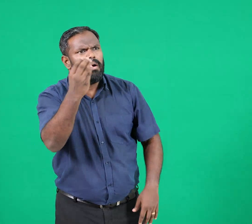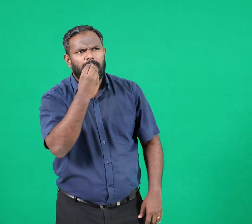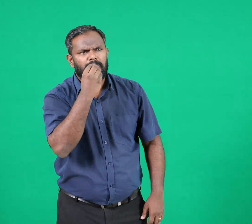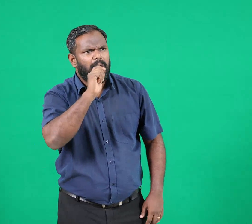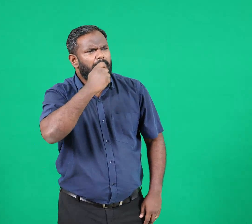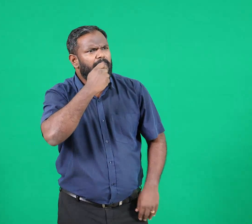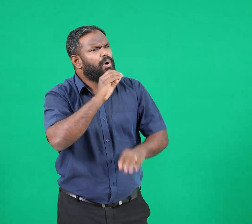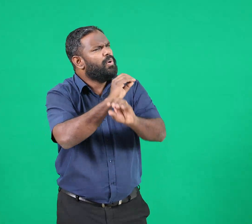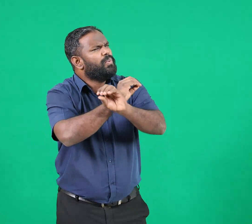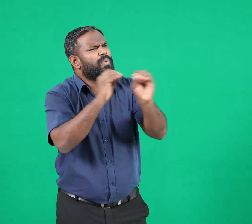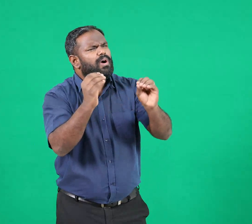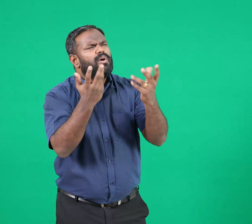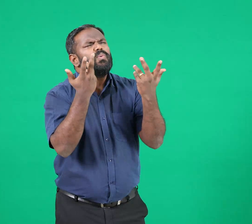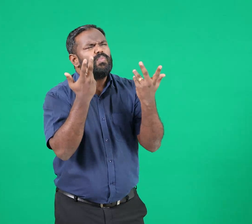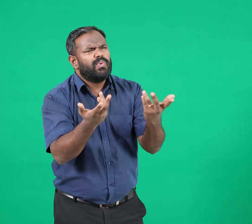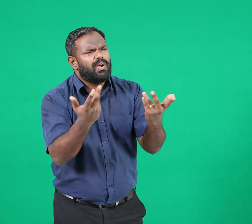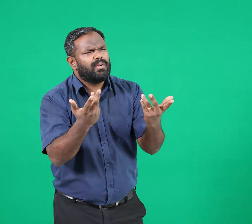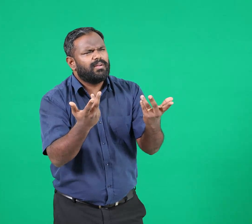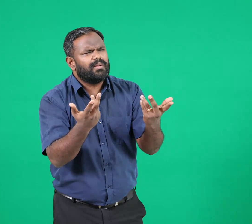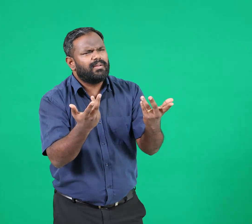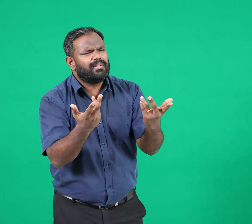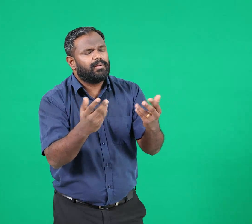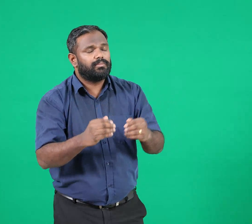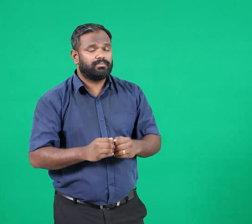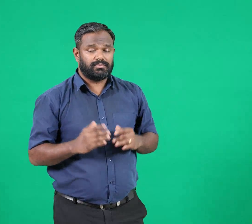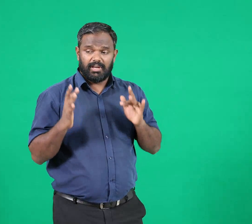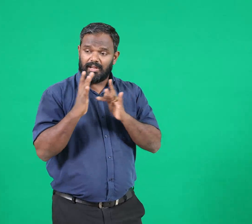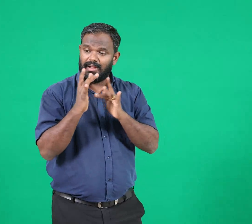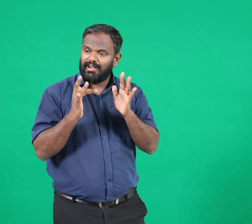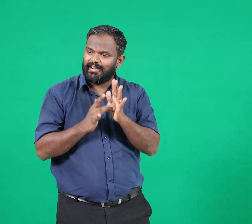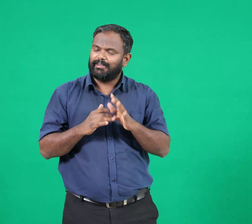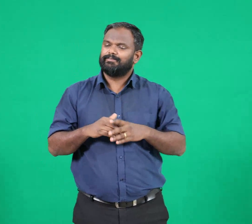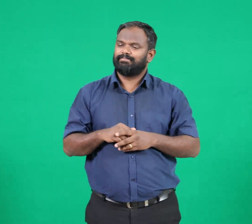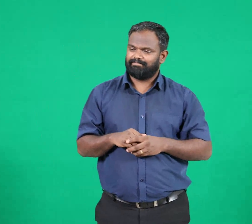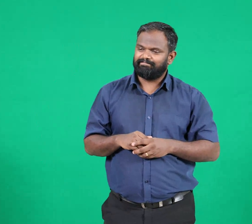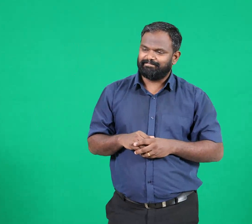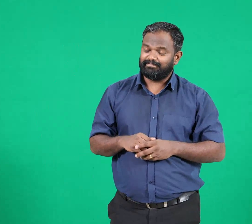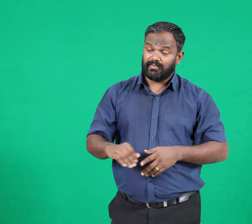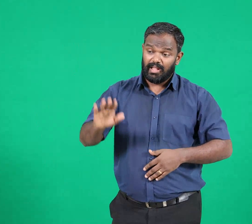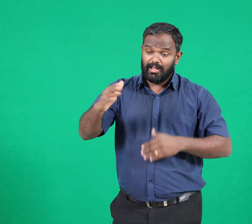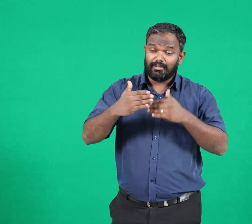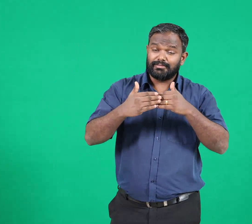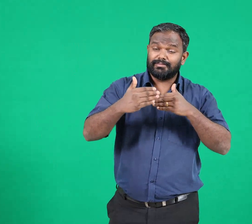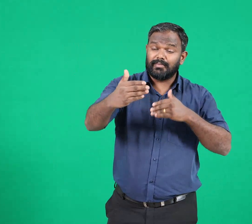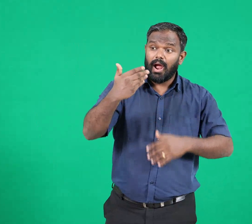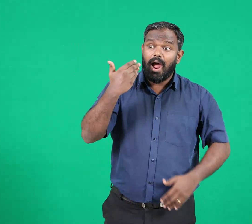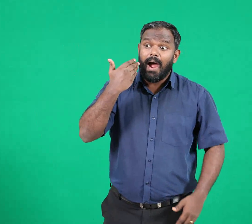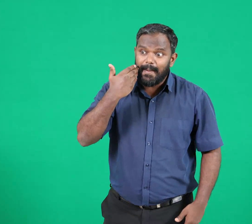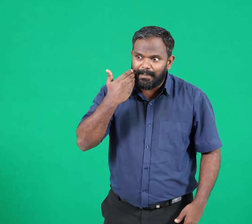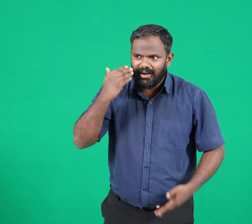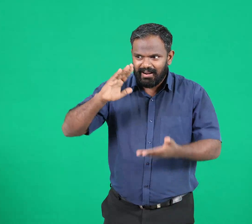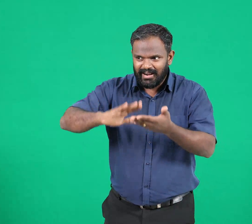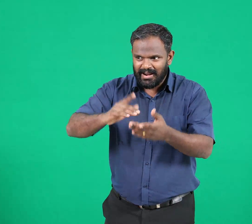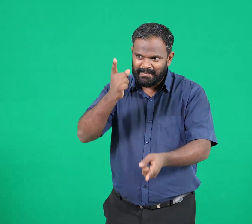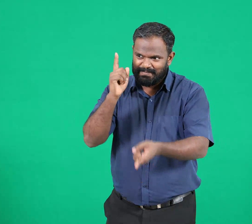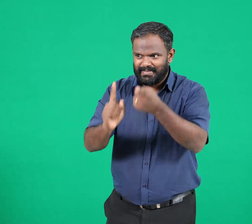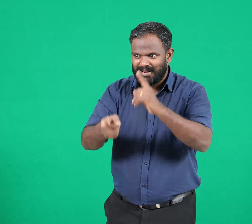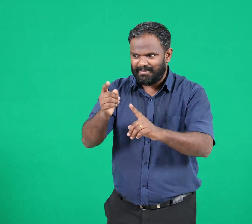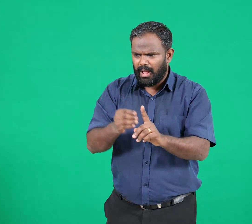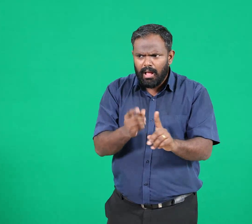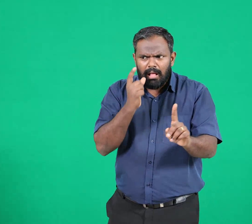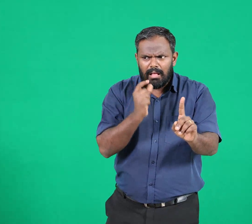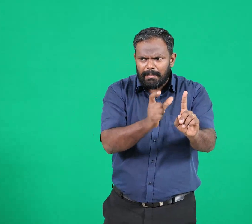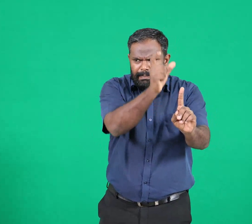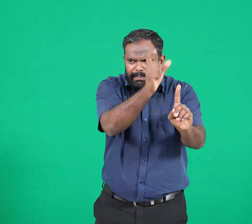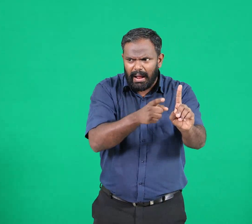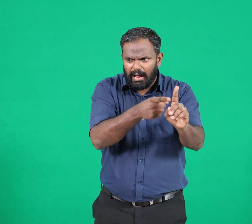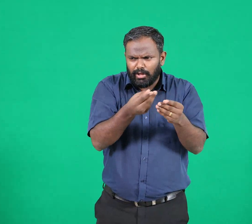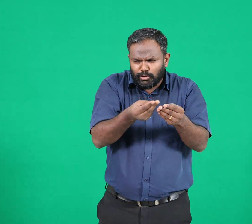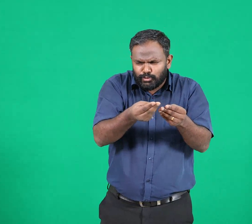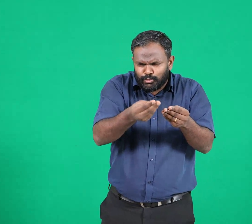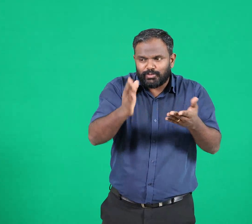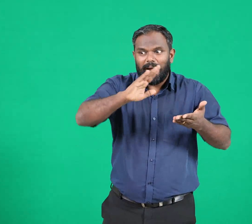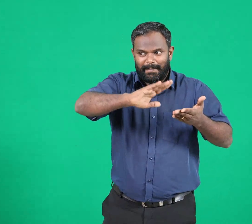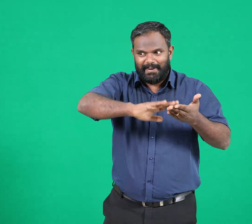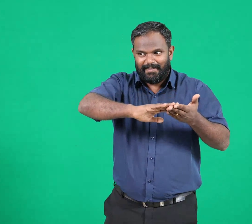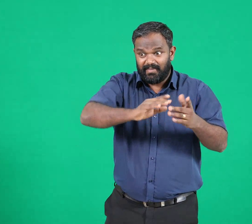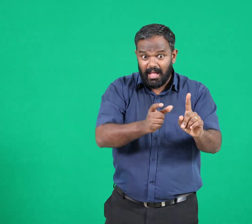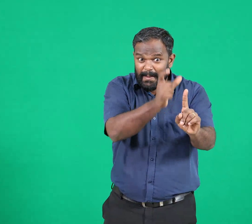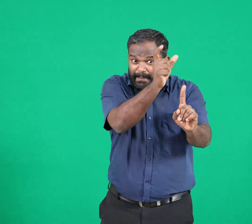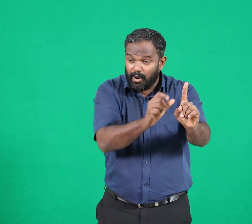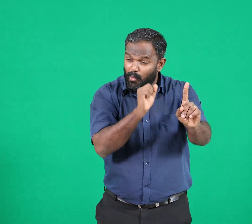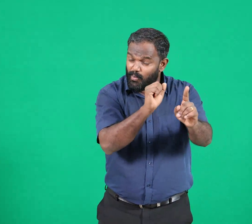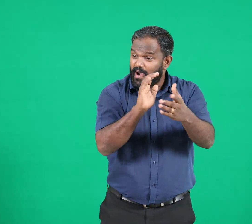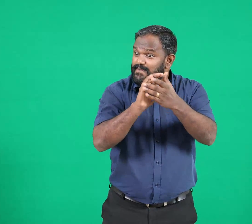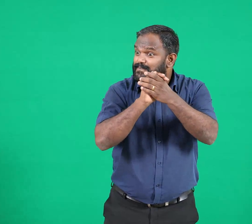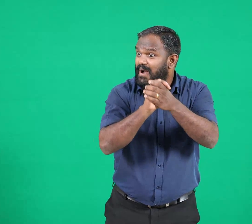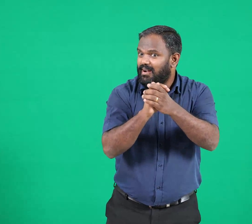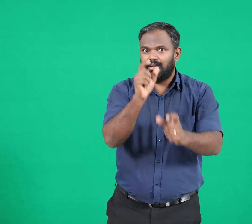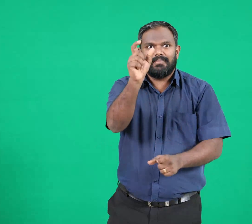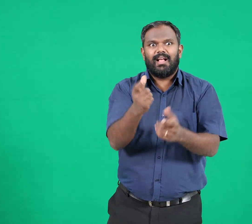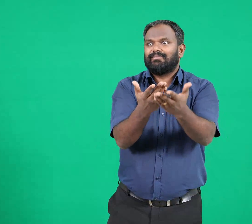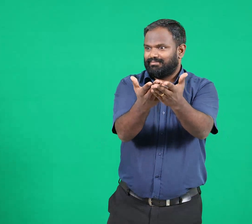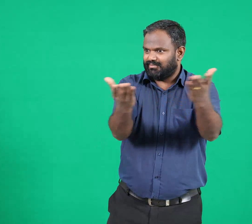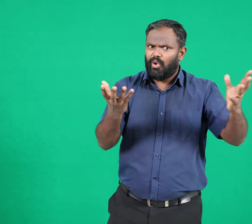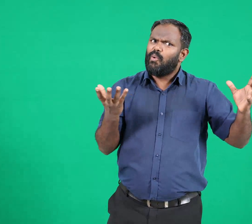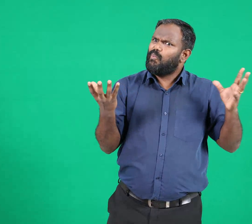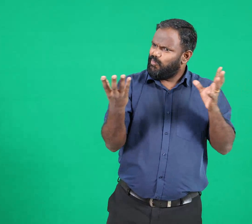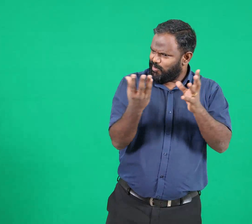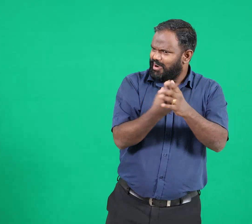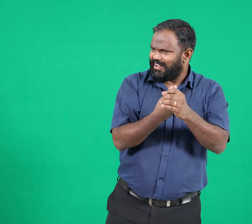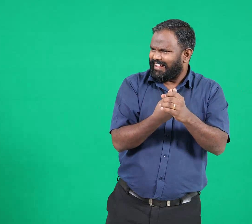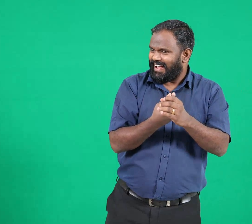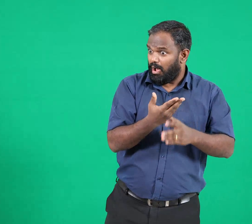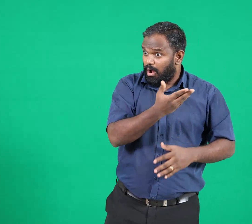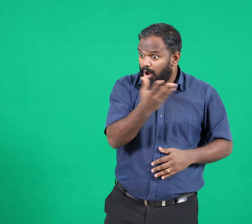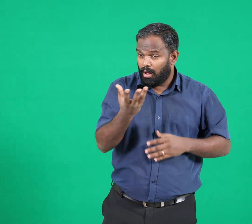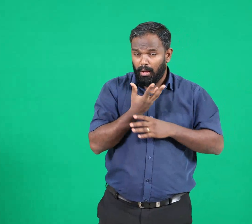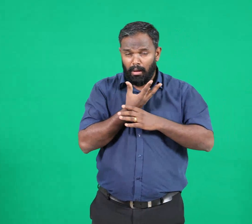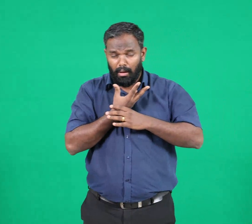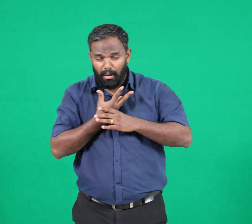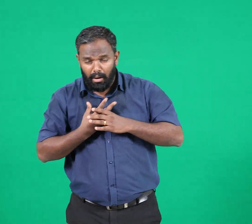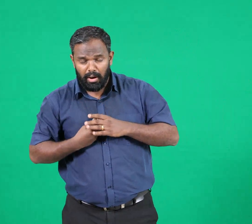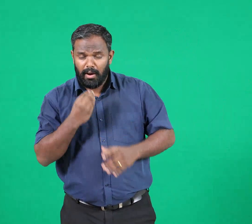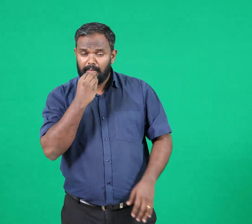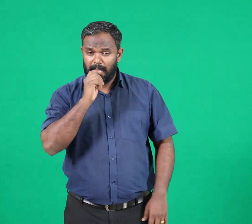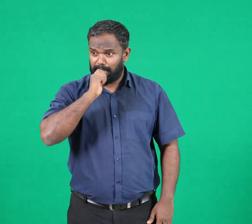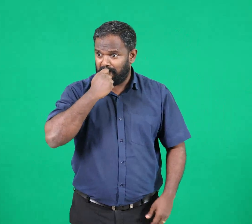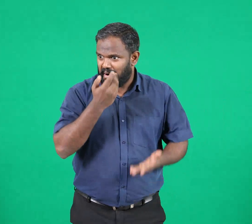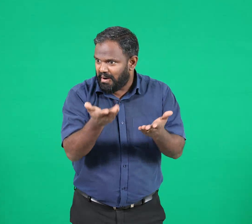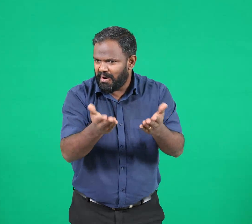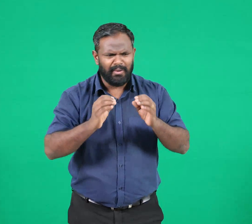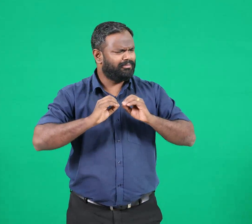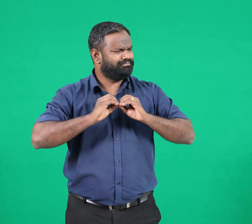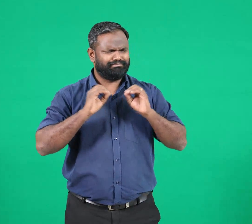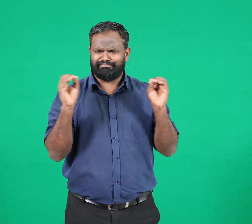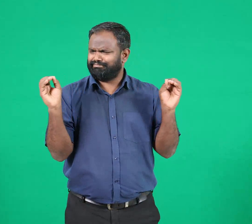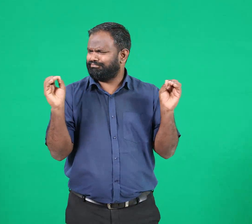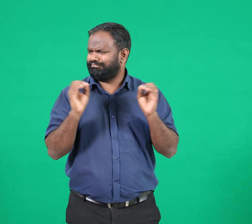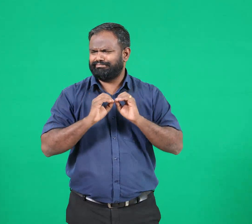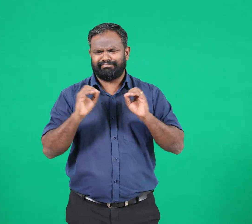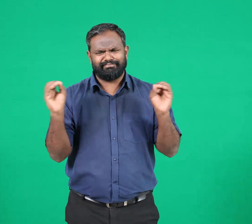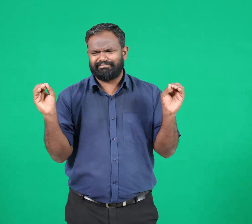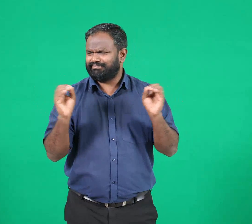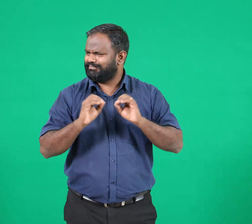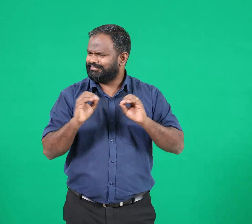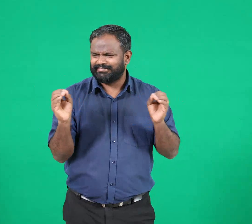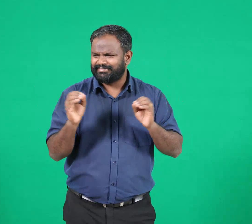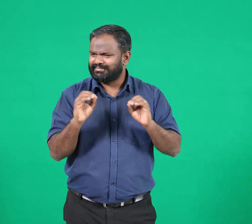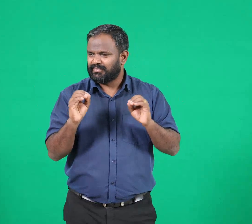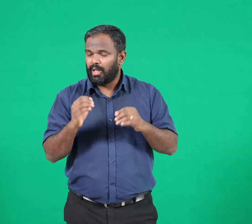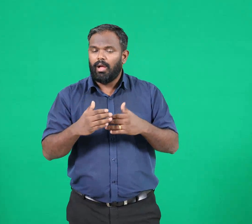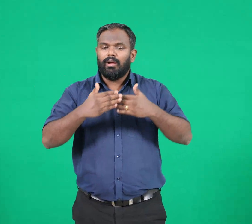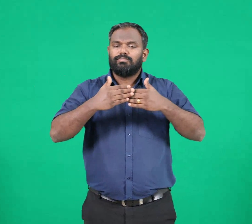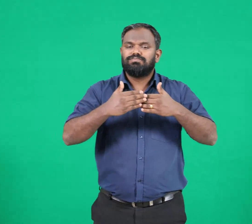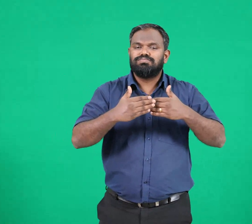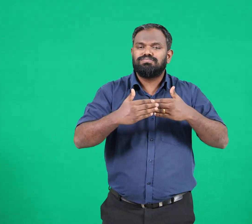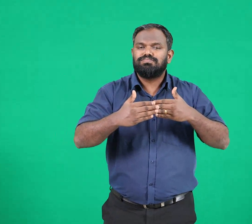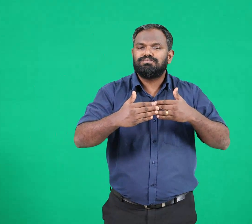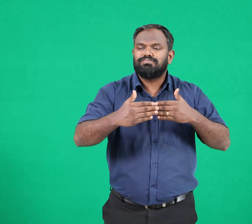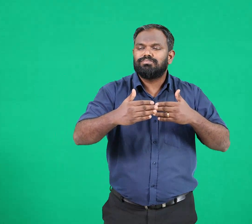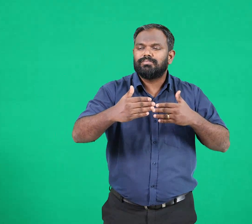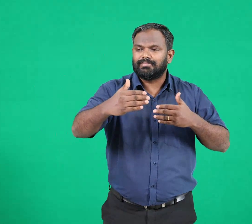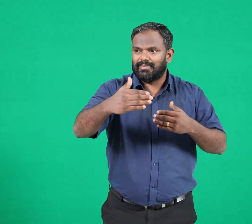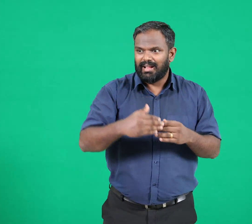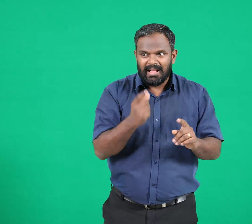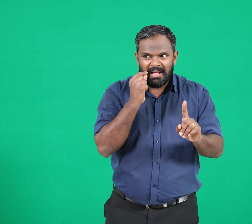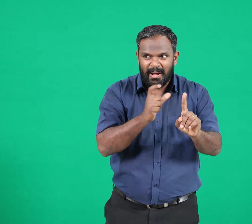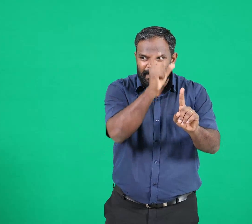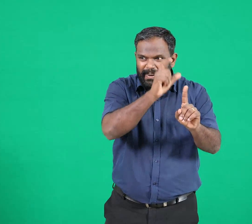Jesus replied, "How can the guests of the bridegroom mourn while He is with them?